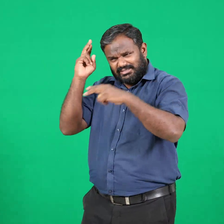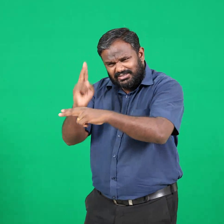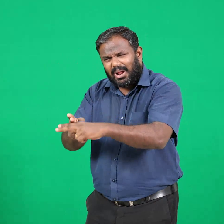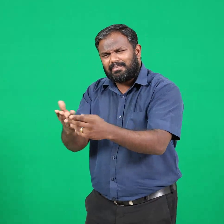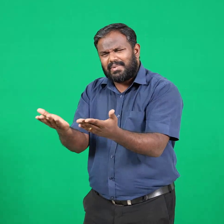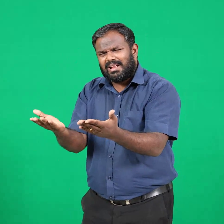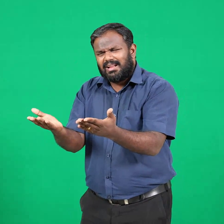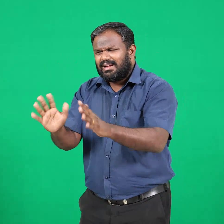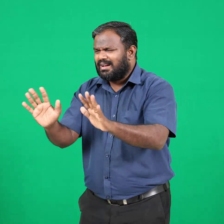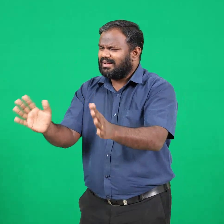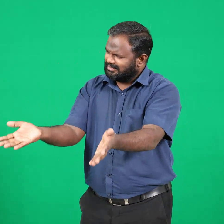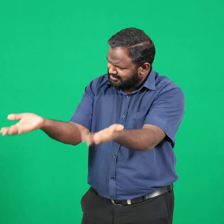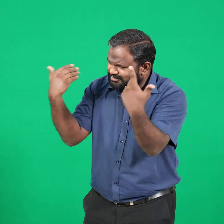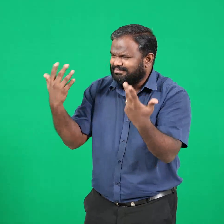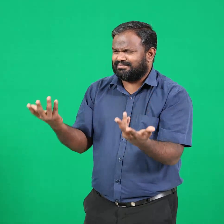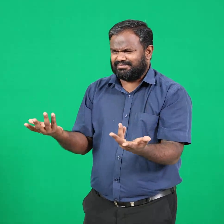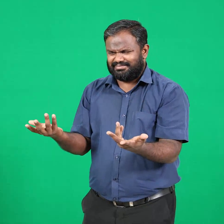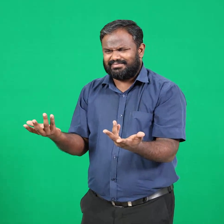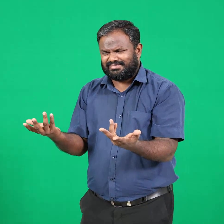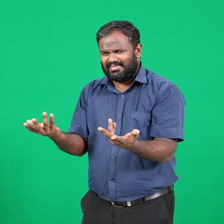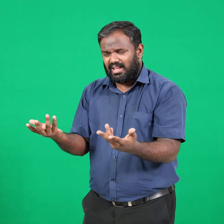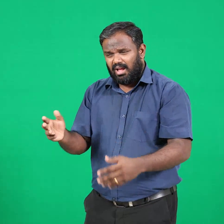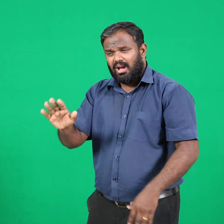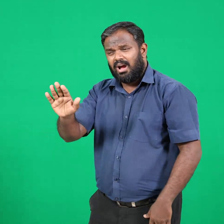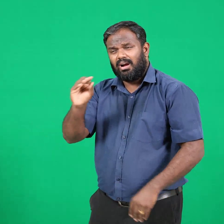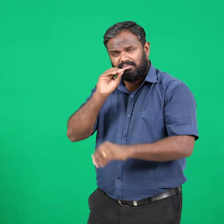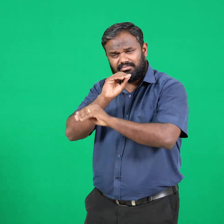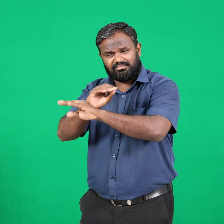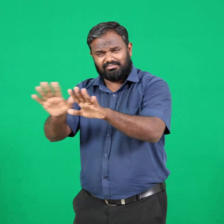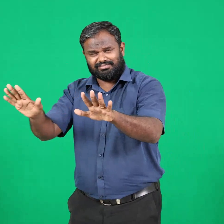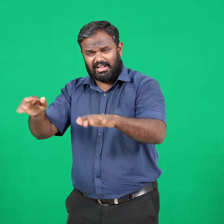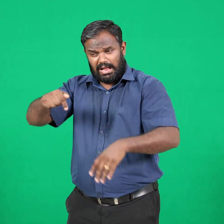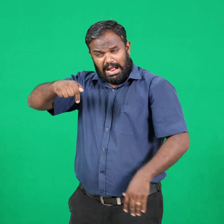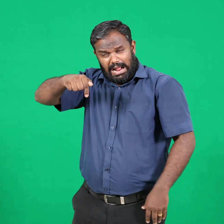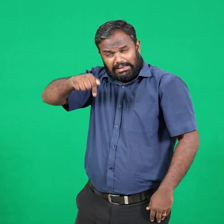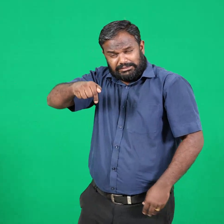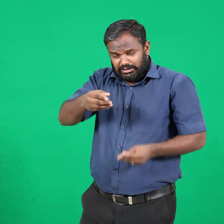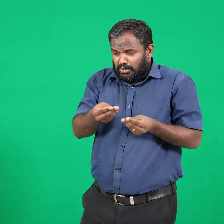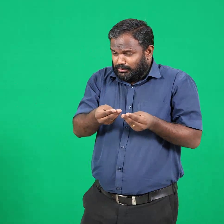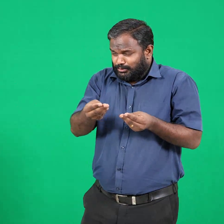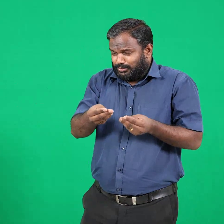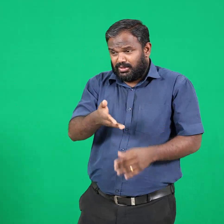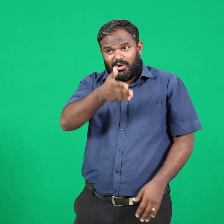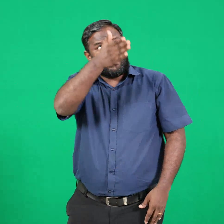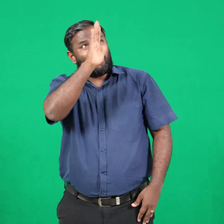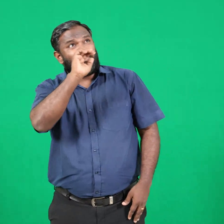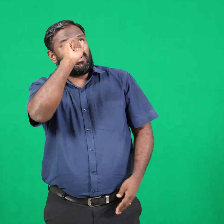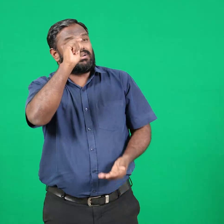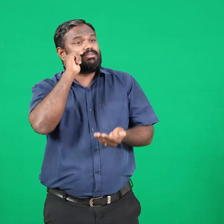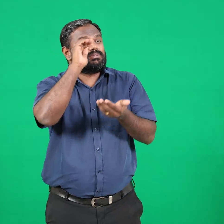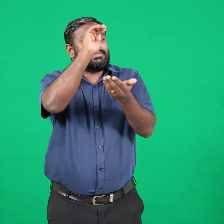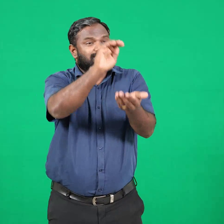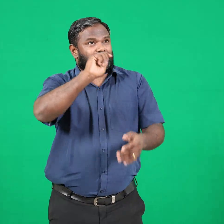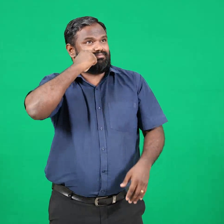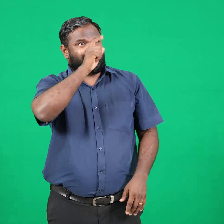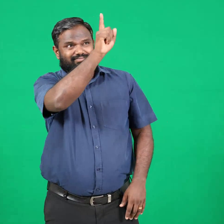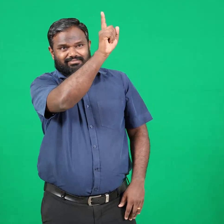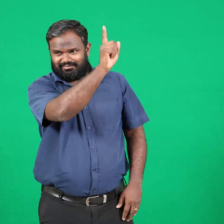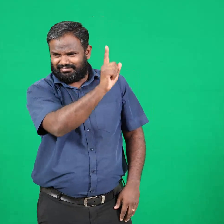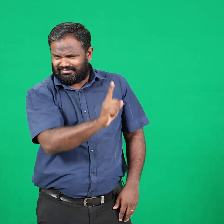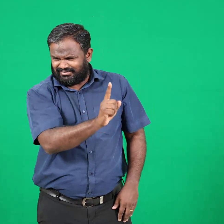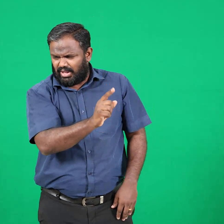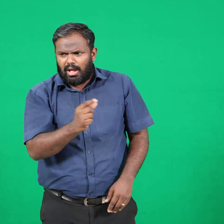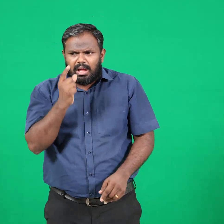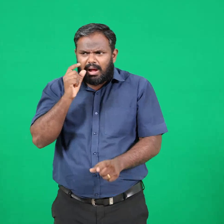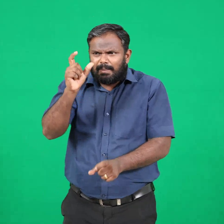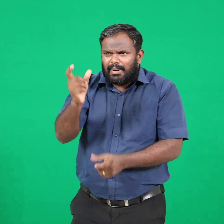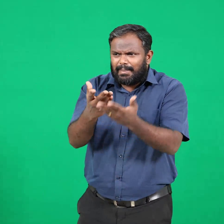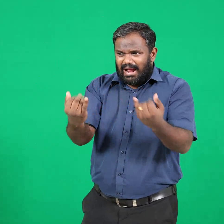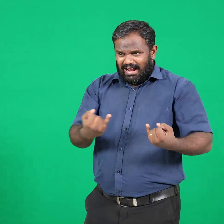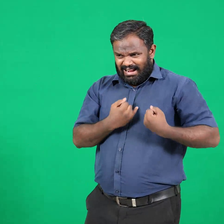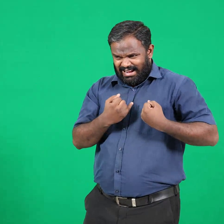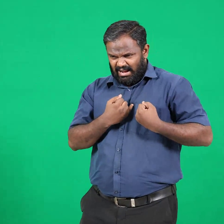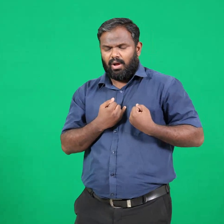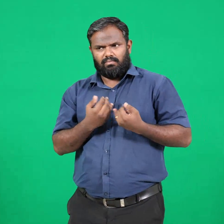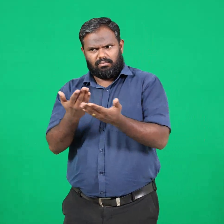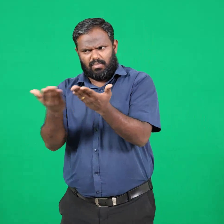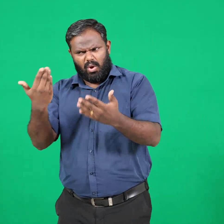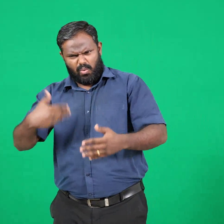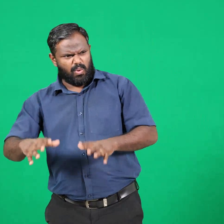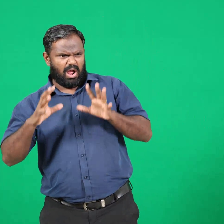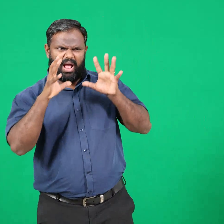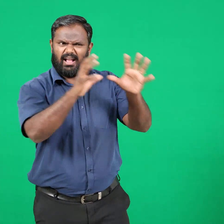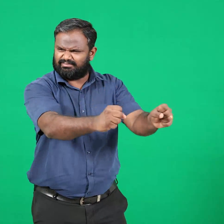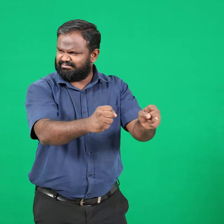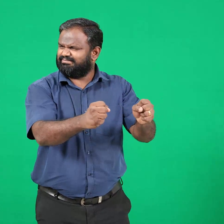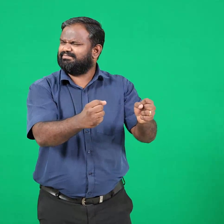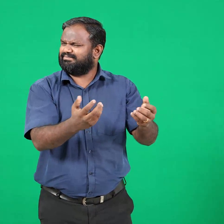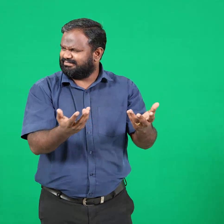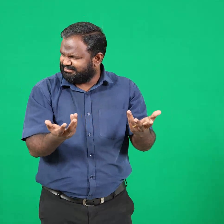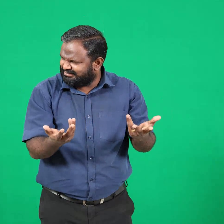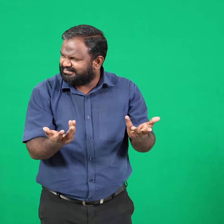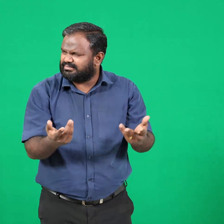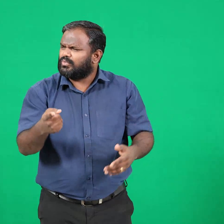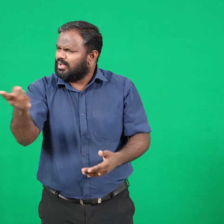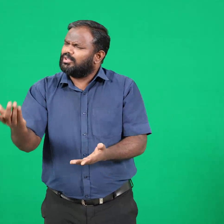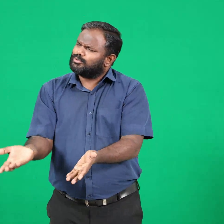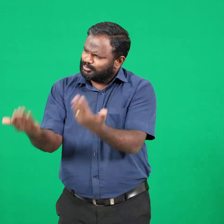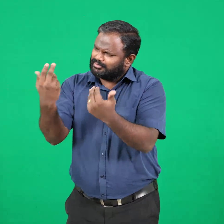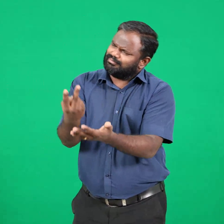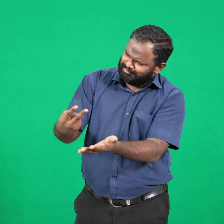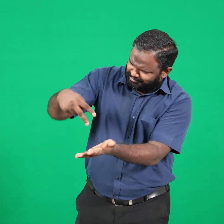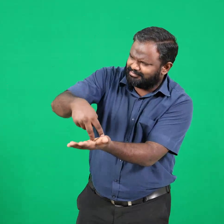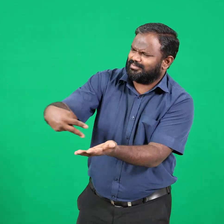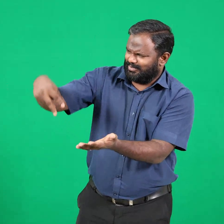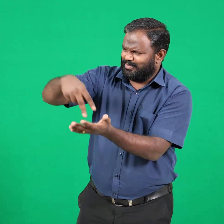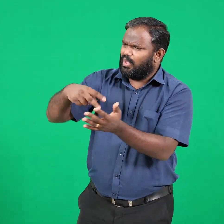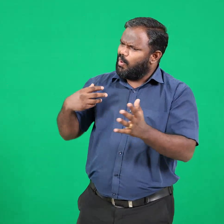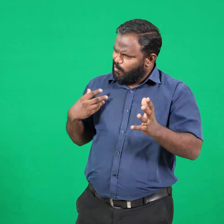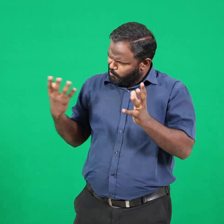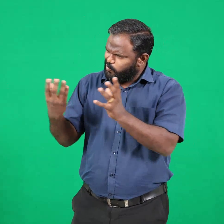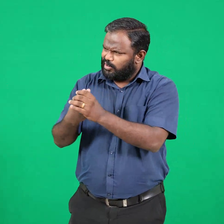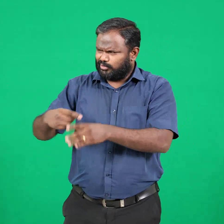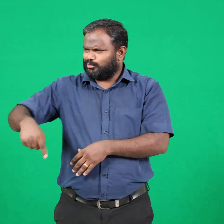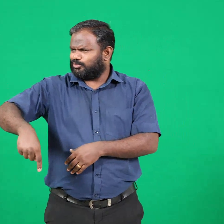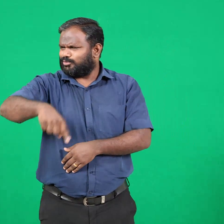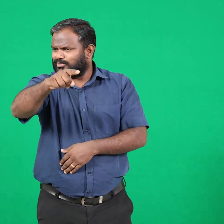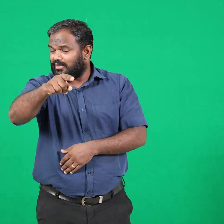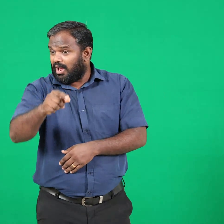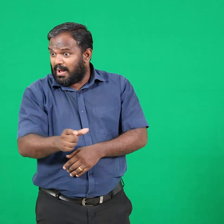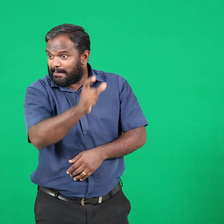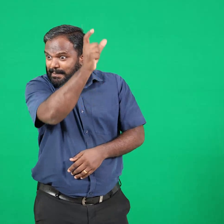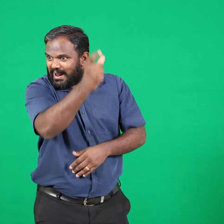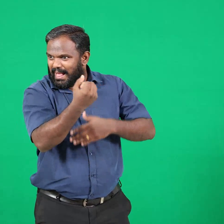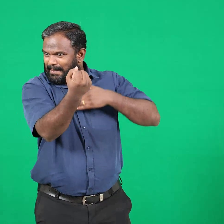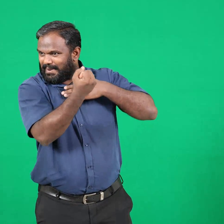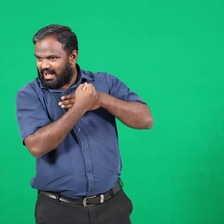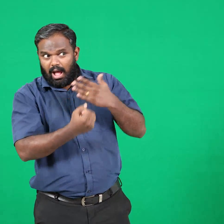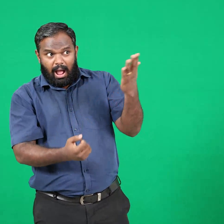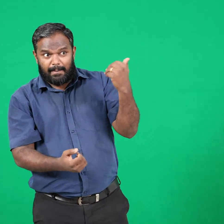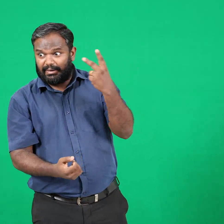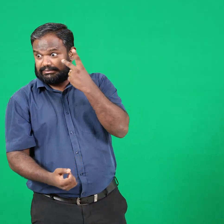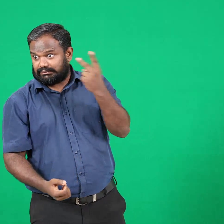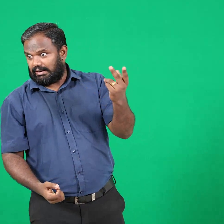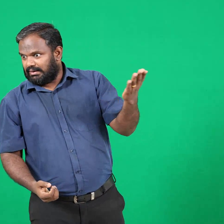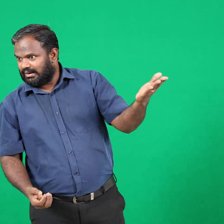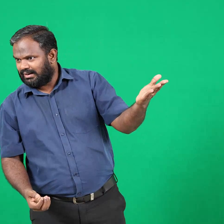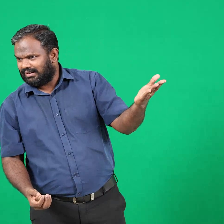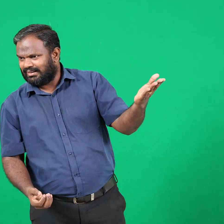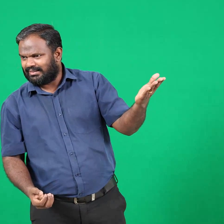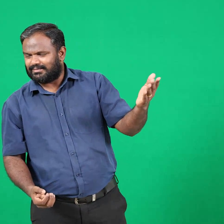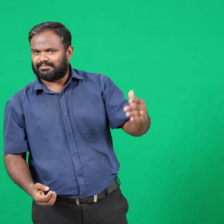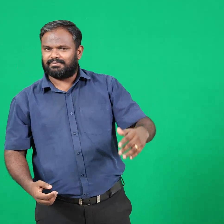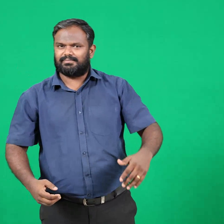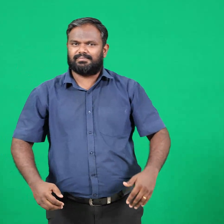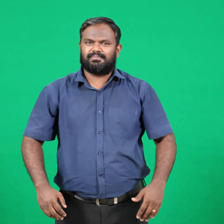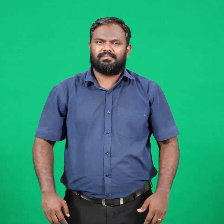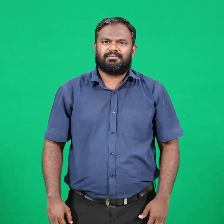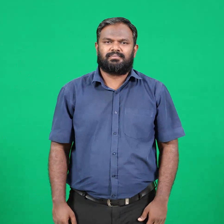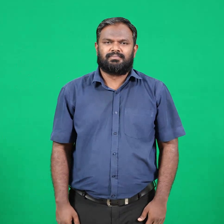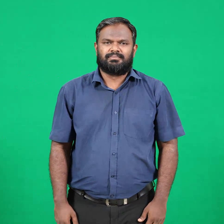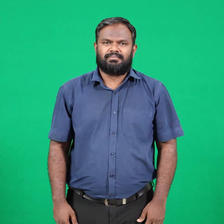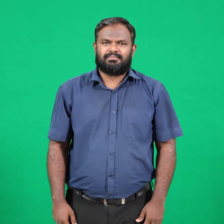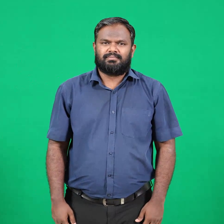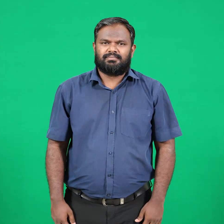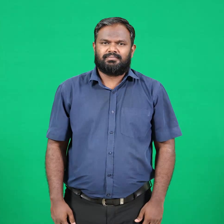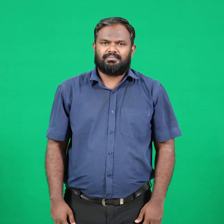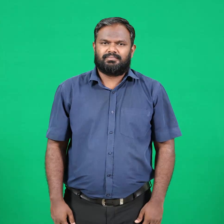Look, the hour is near, and the Son of Man is betrayed into the hands of sinners. Rise, let us go! See, My betrayer is approaching!"